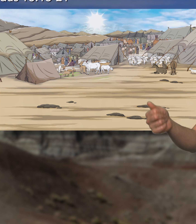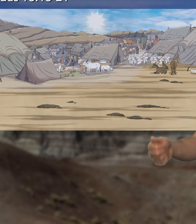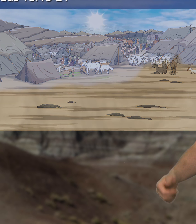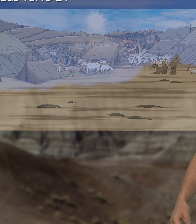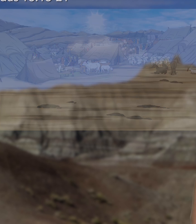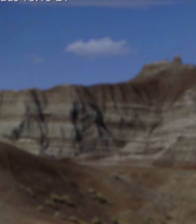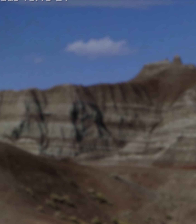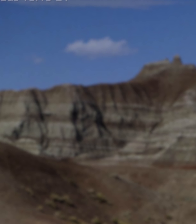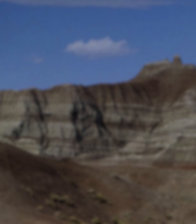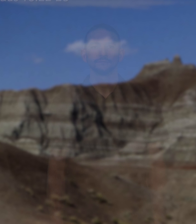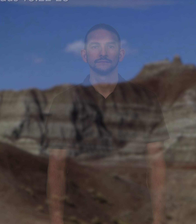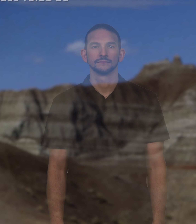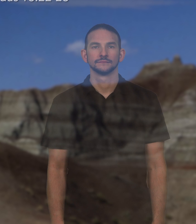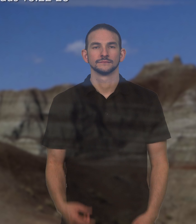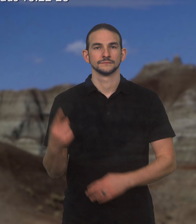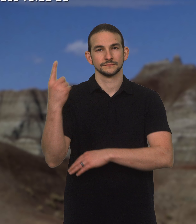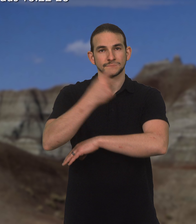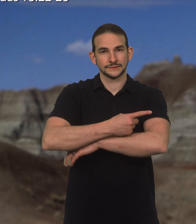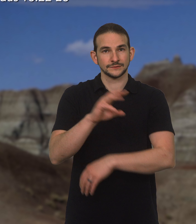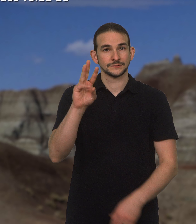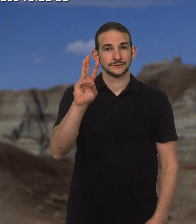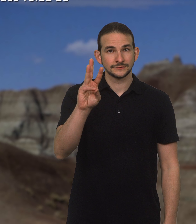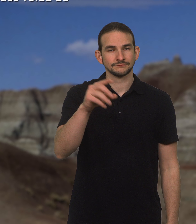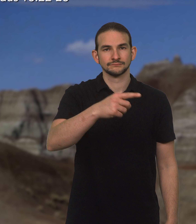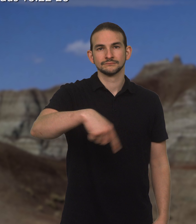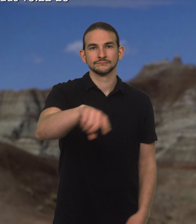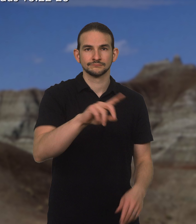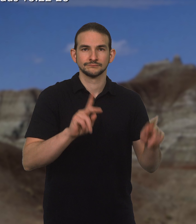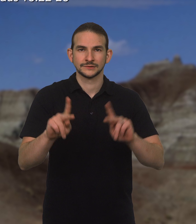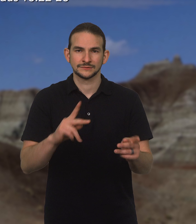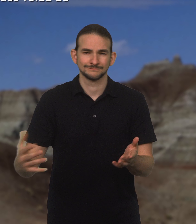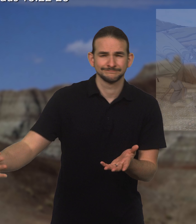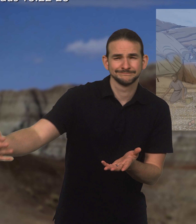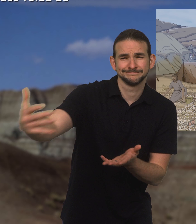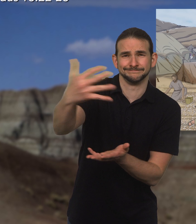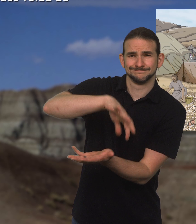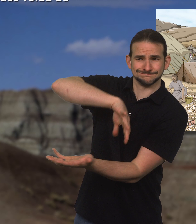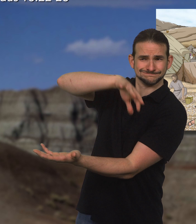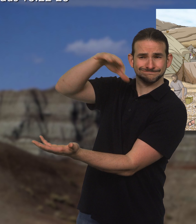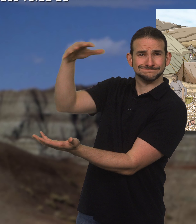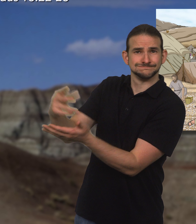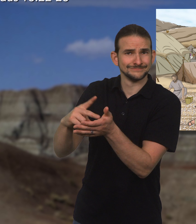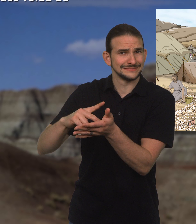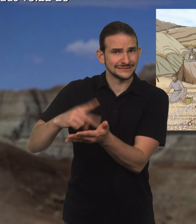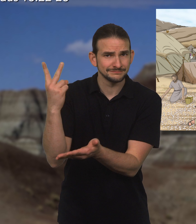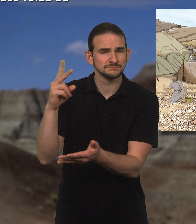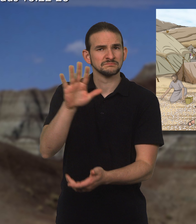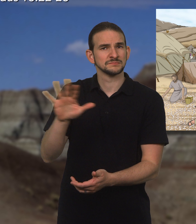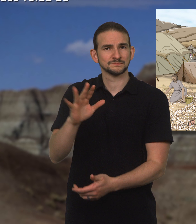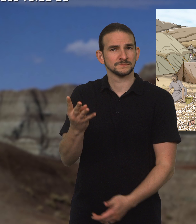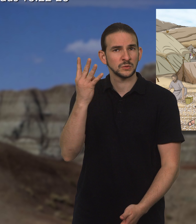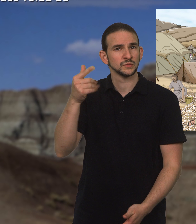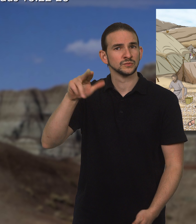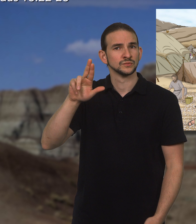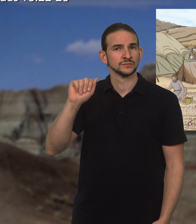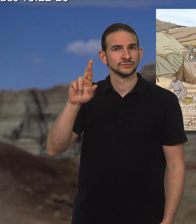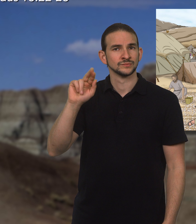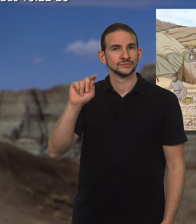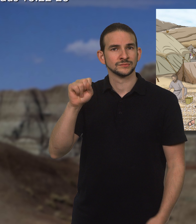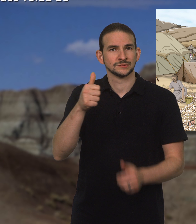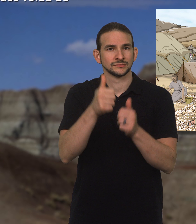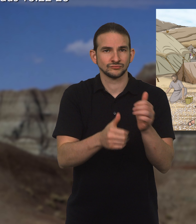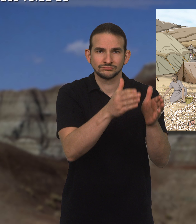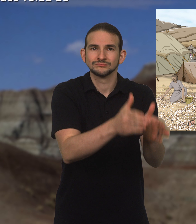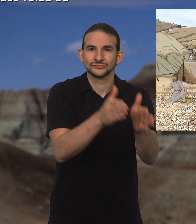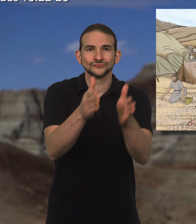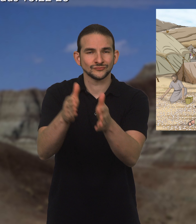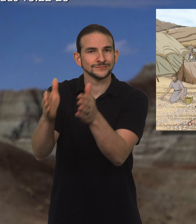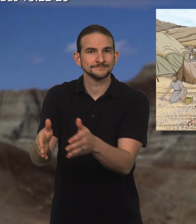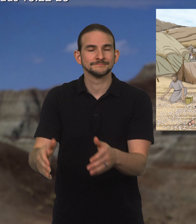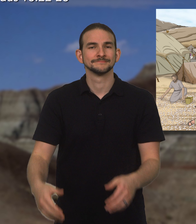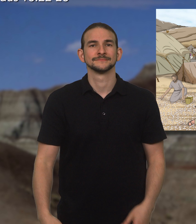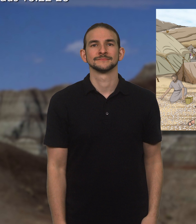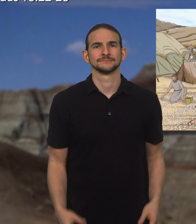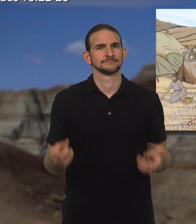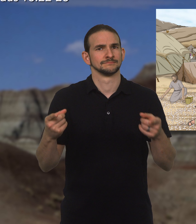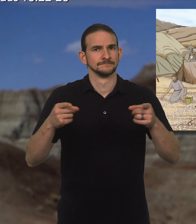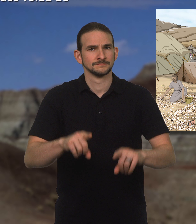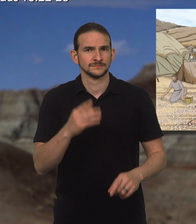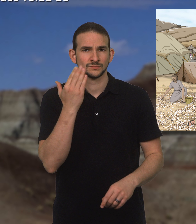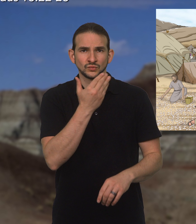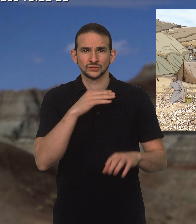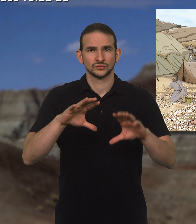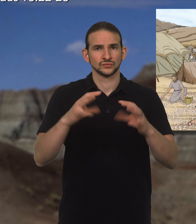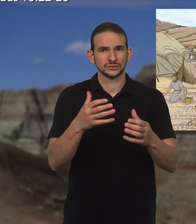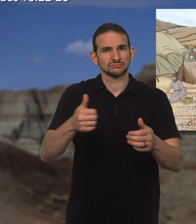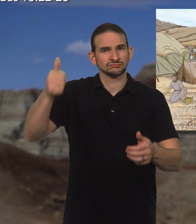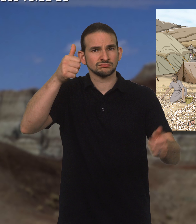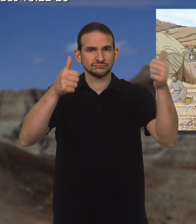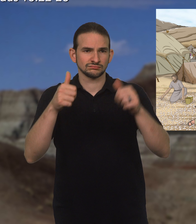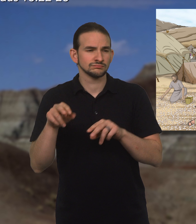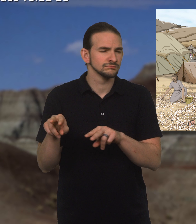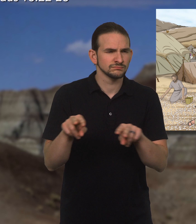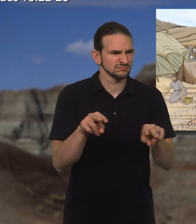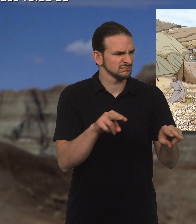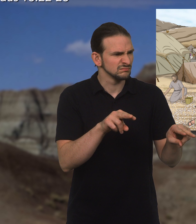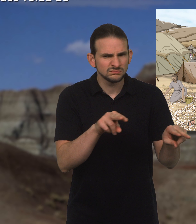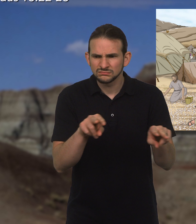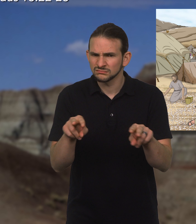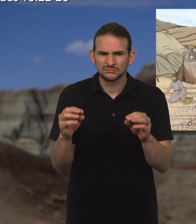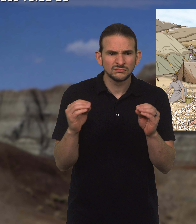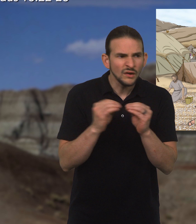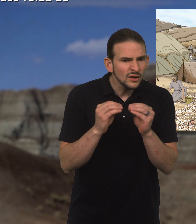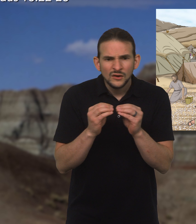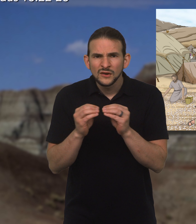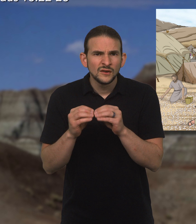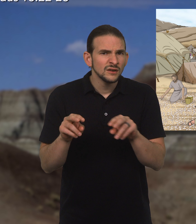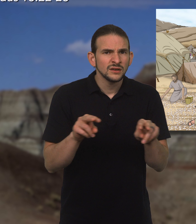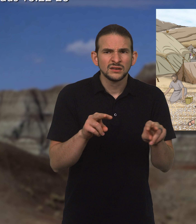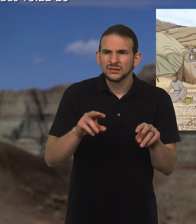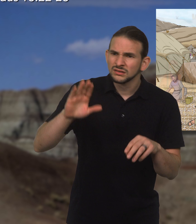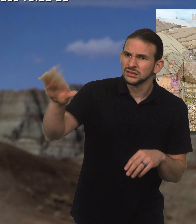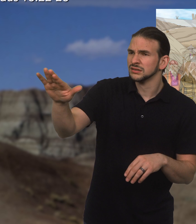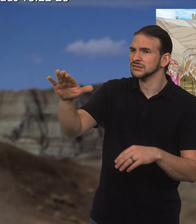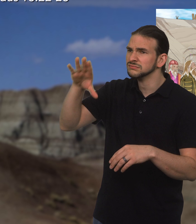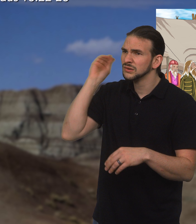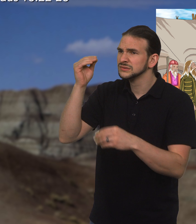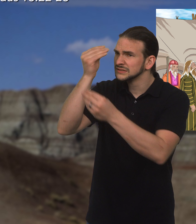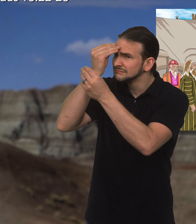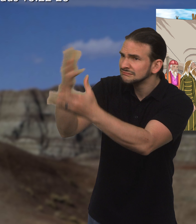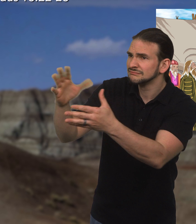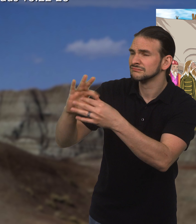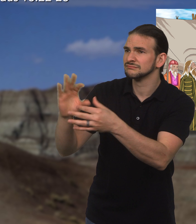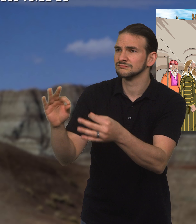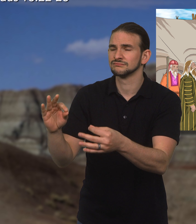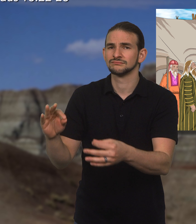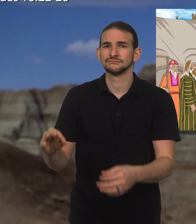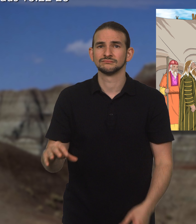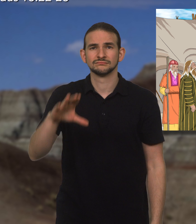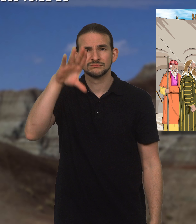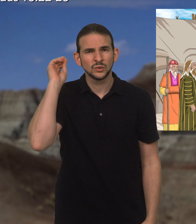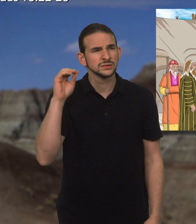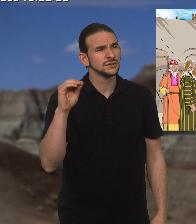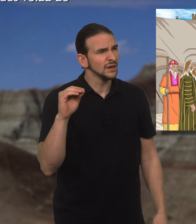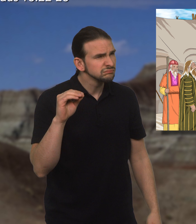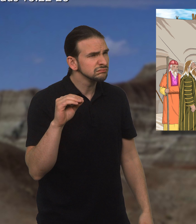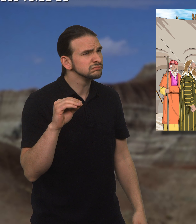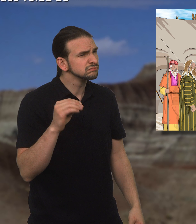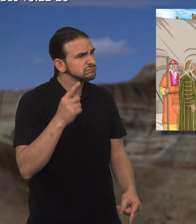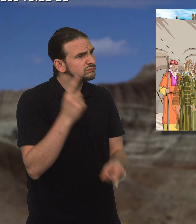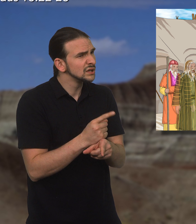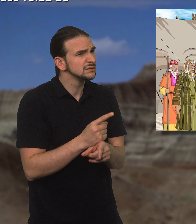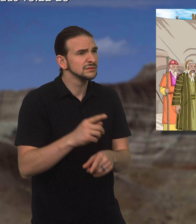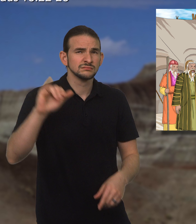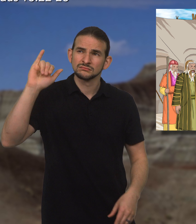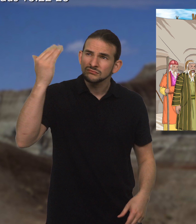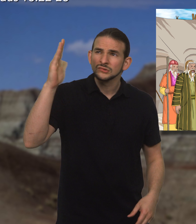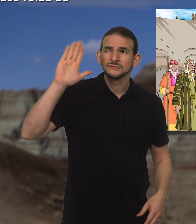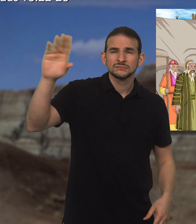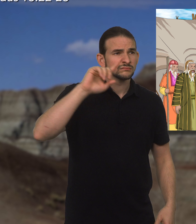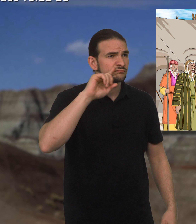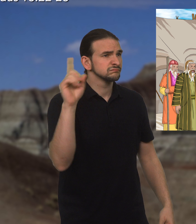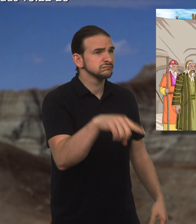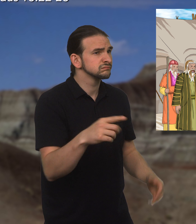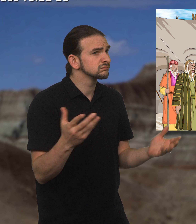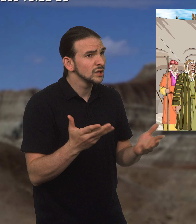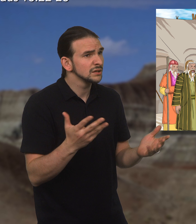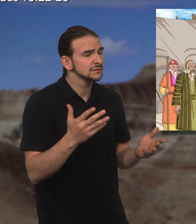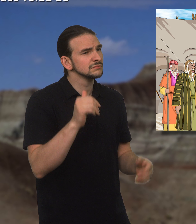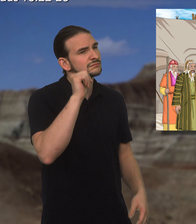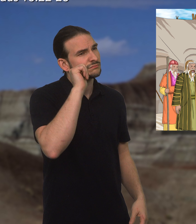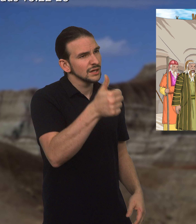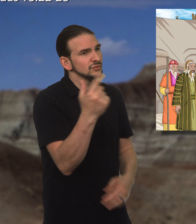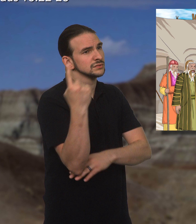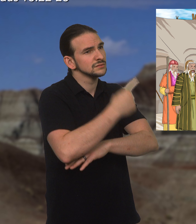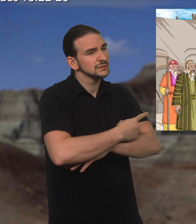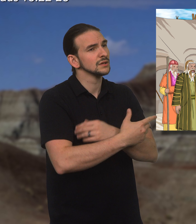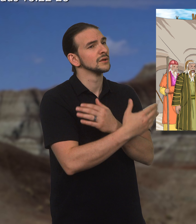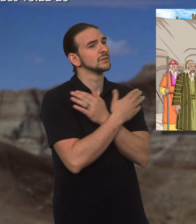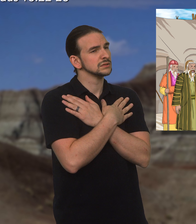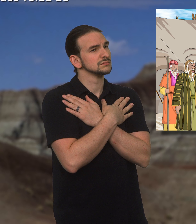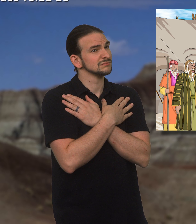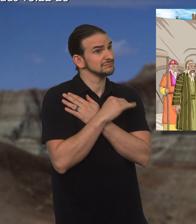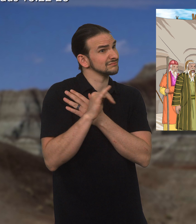On the sixth day, they gathered twice as much food—two omers per person —and all the leaders of the congregation came and reported this to Moses.